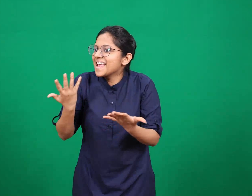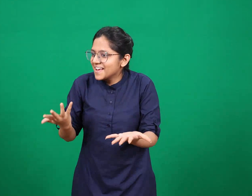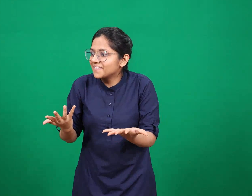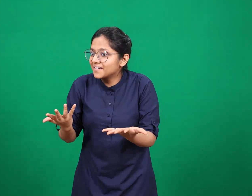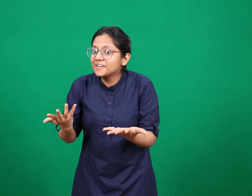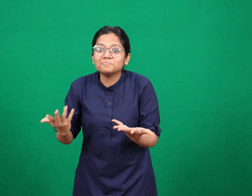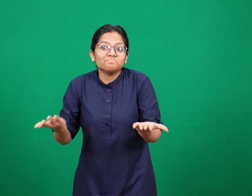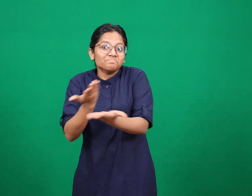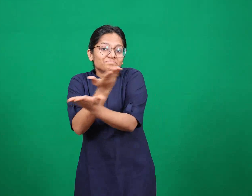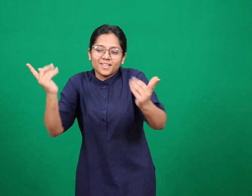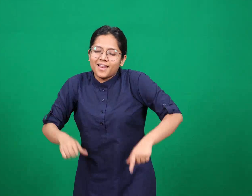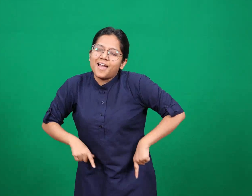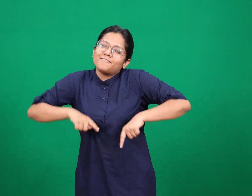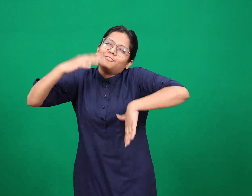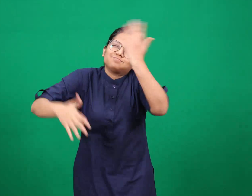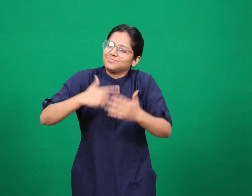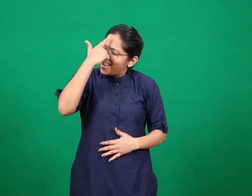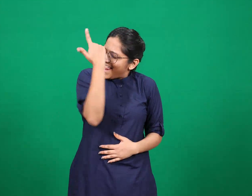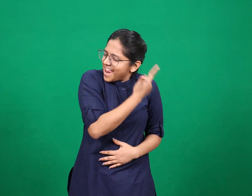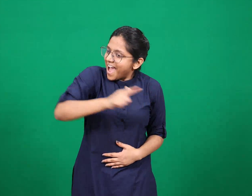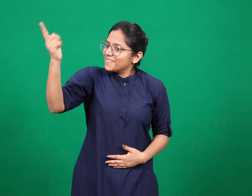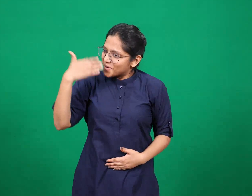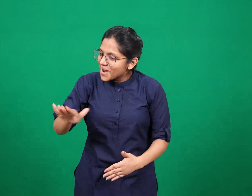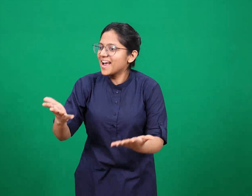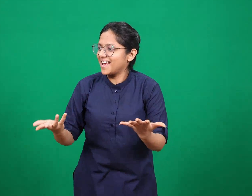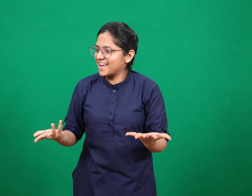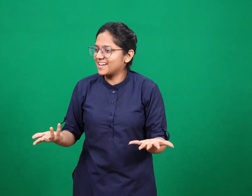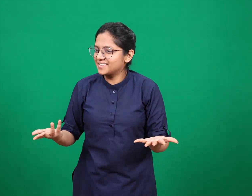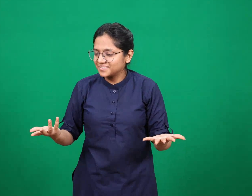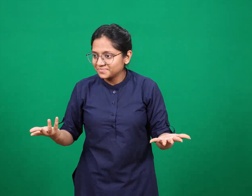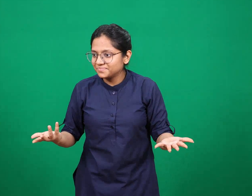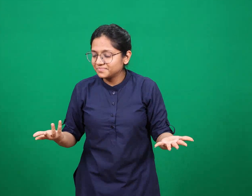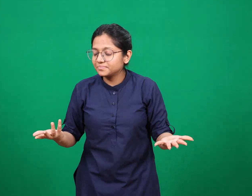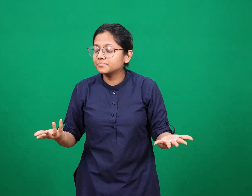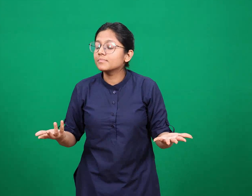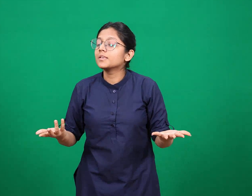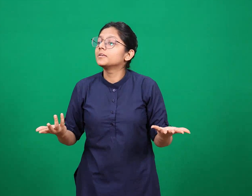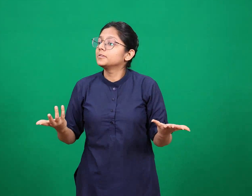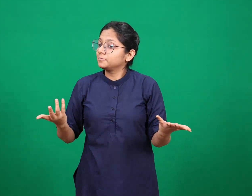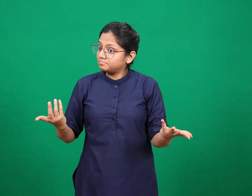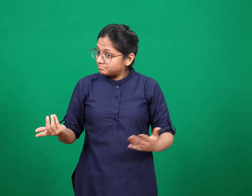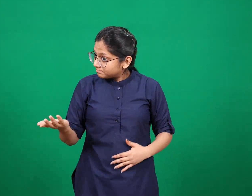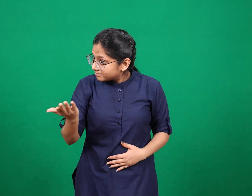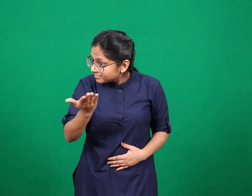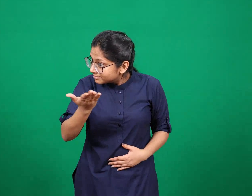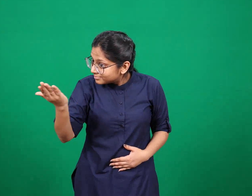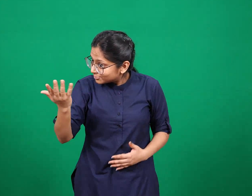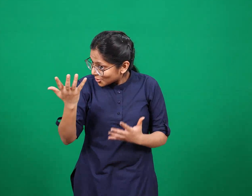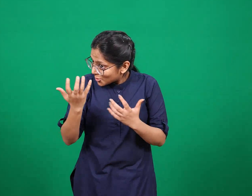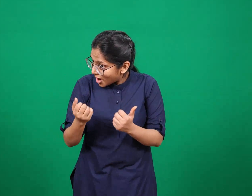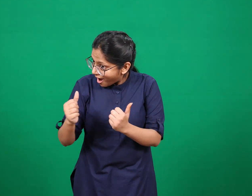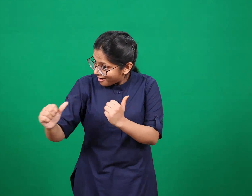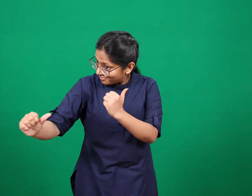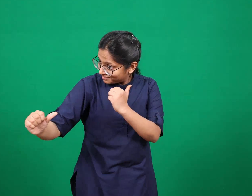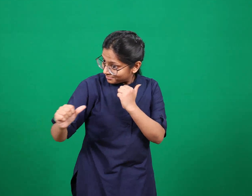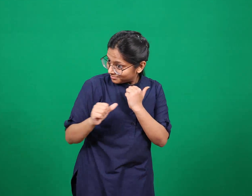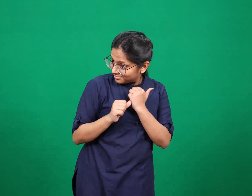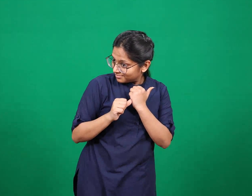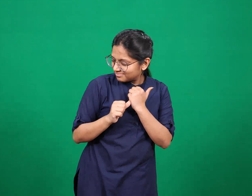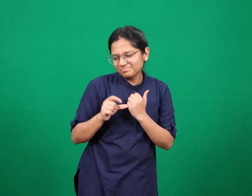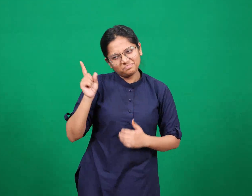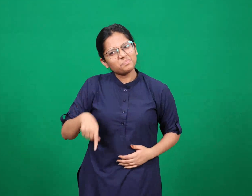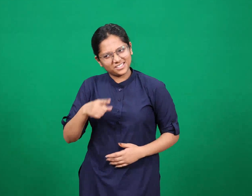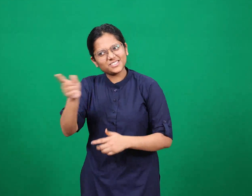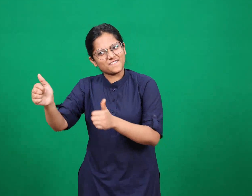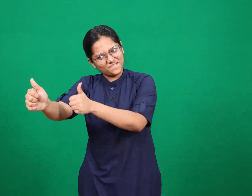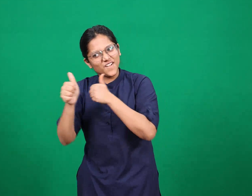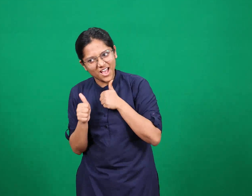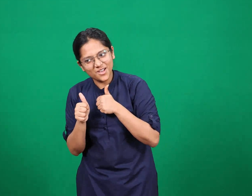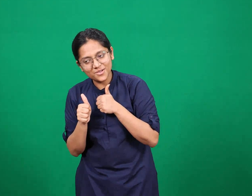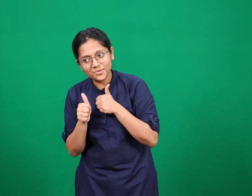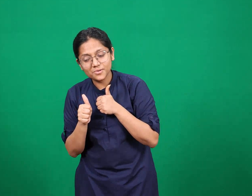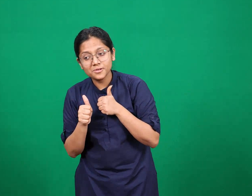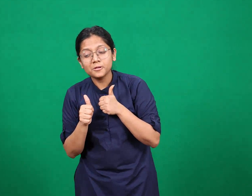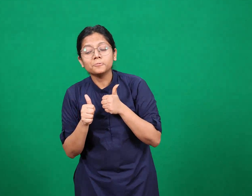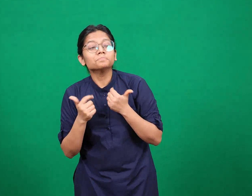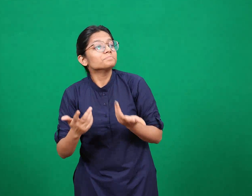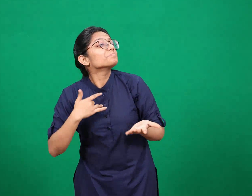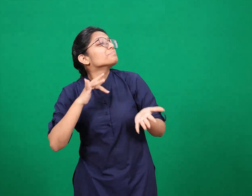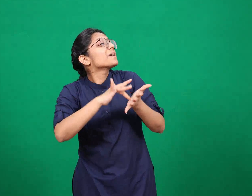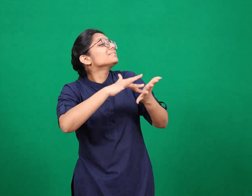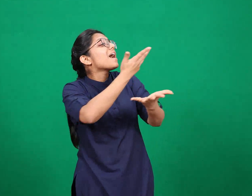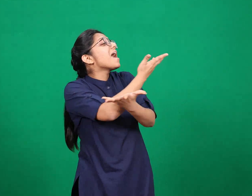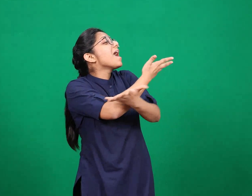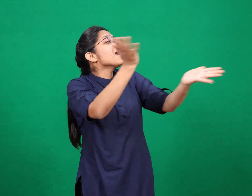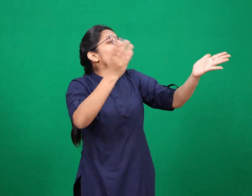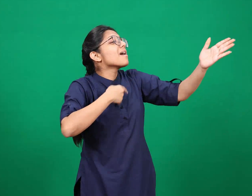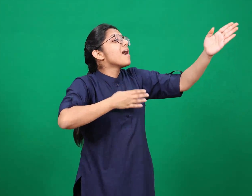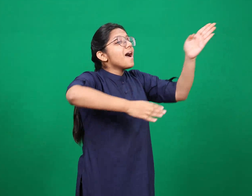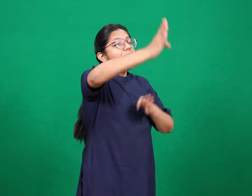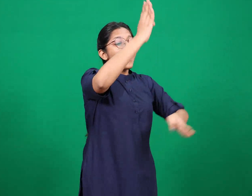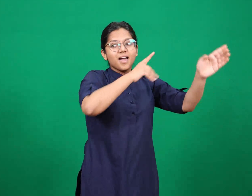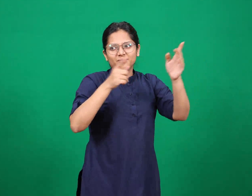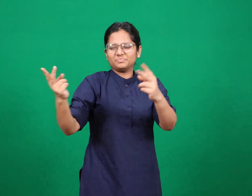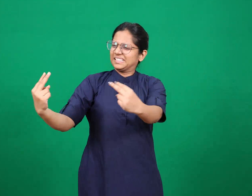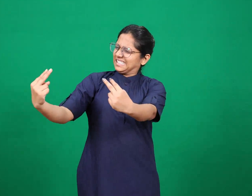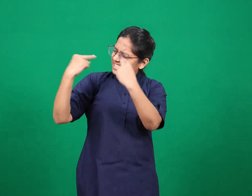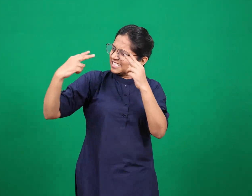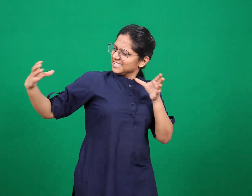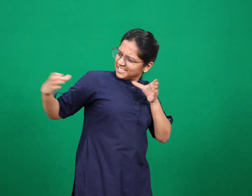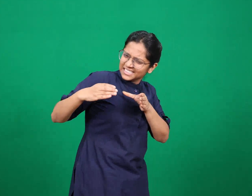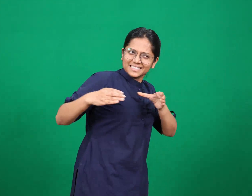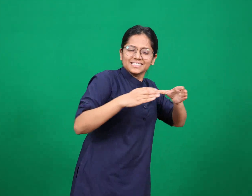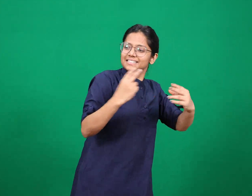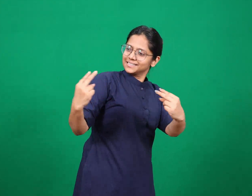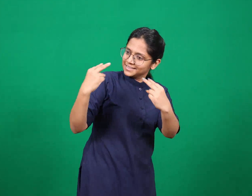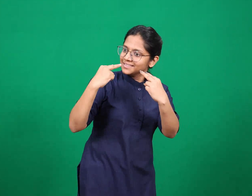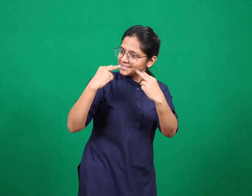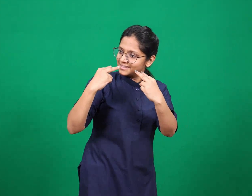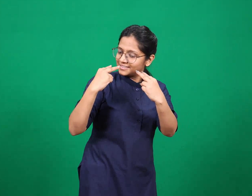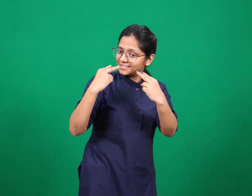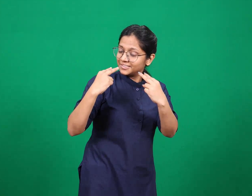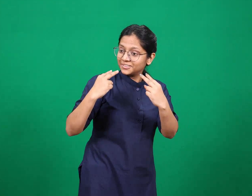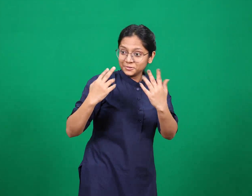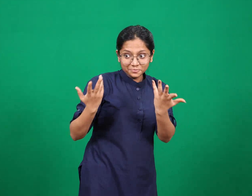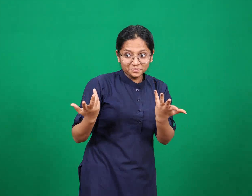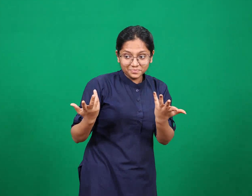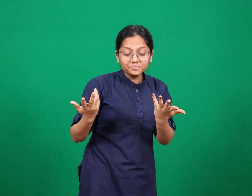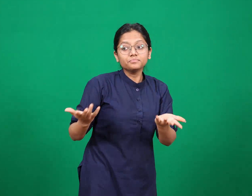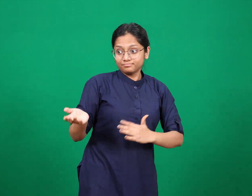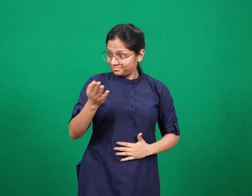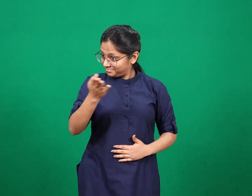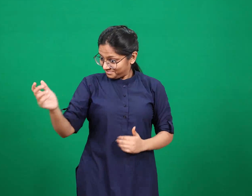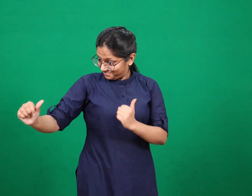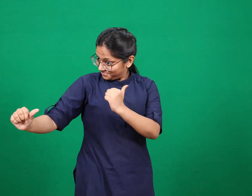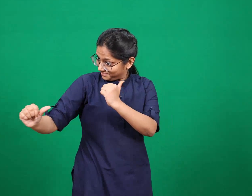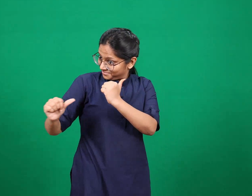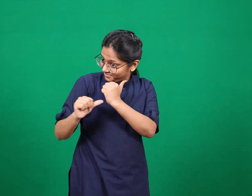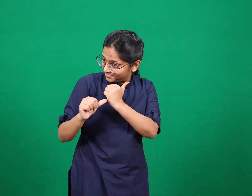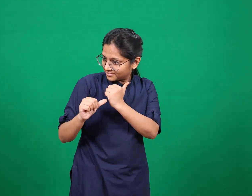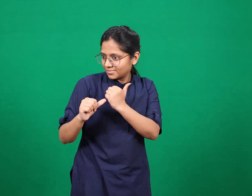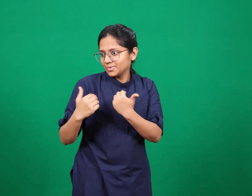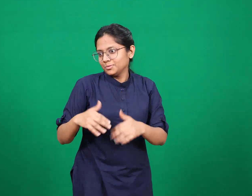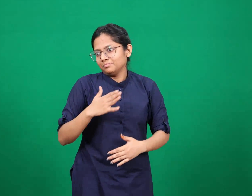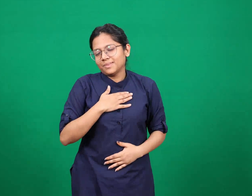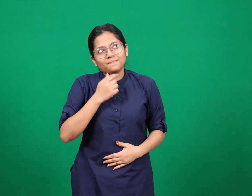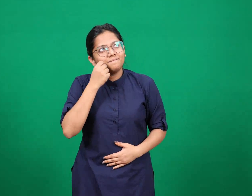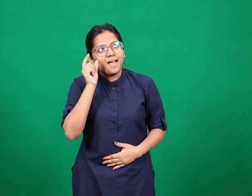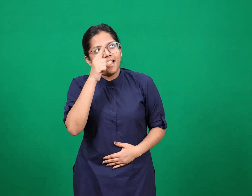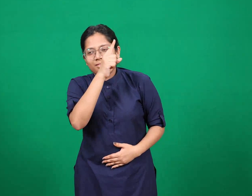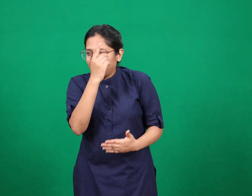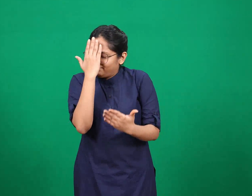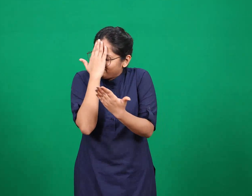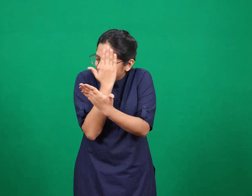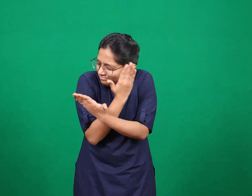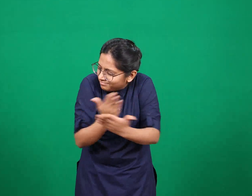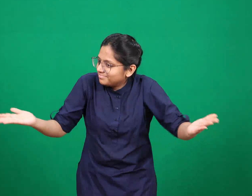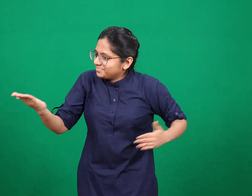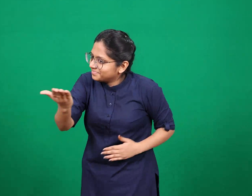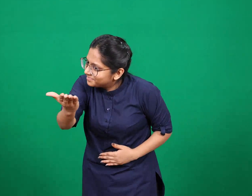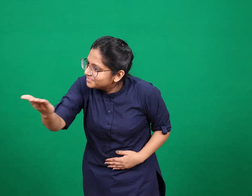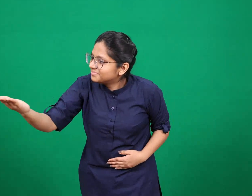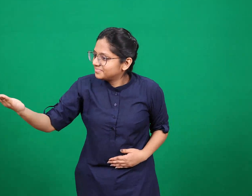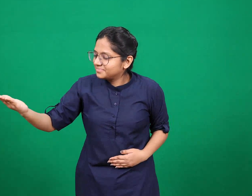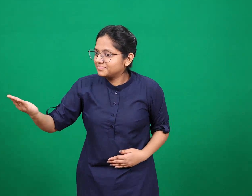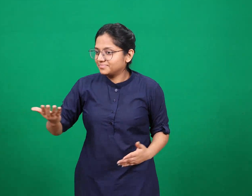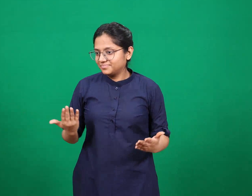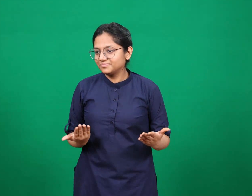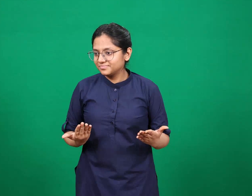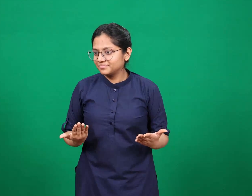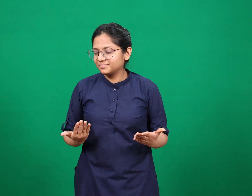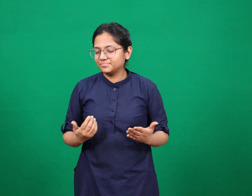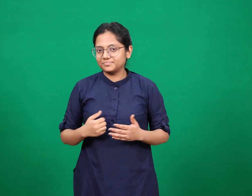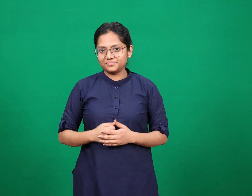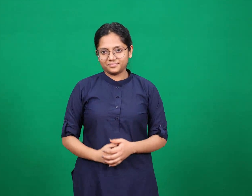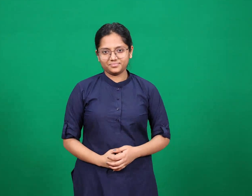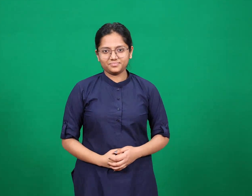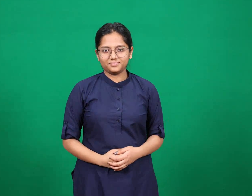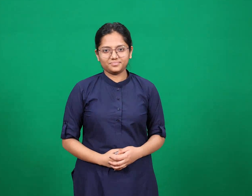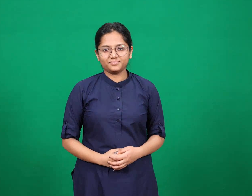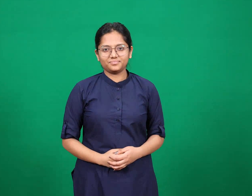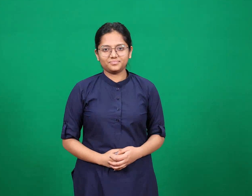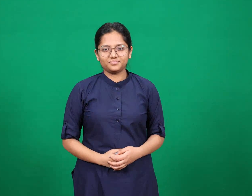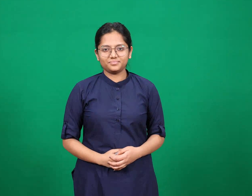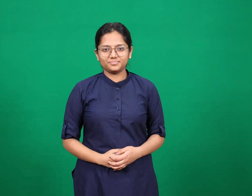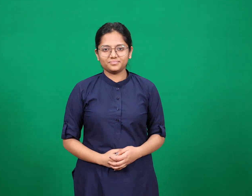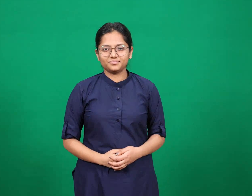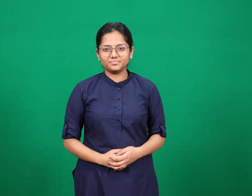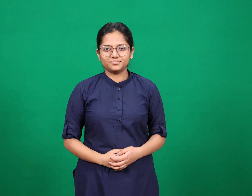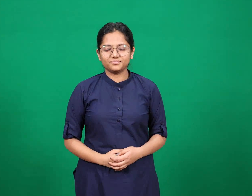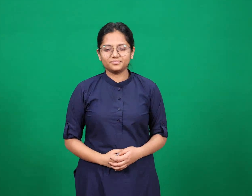If anyone serves Me, he must follow Me; and where I am, My servant will be as well. If anyone serves Me, the Father will honor him.